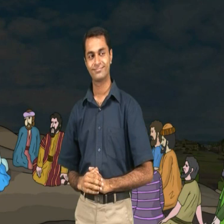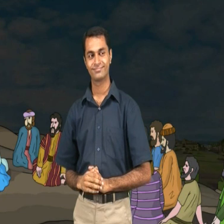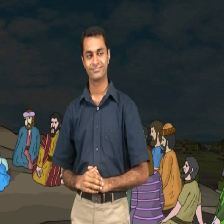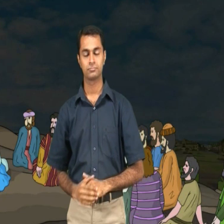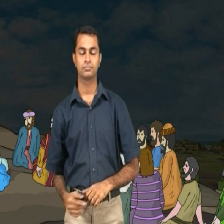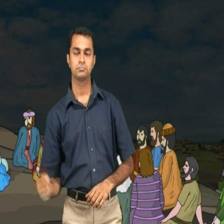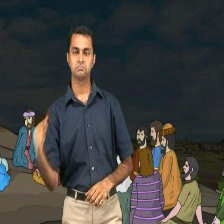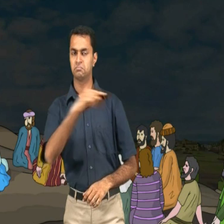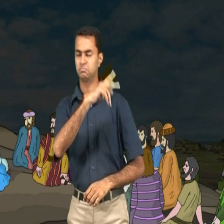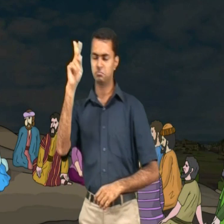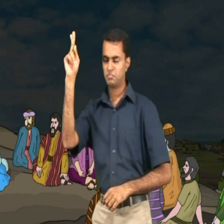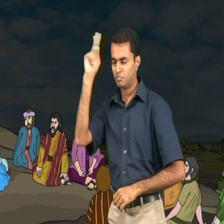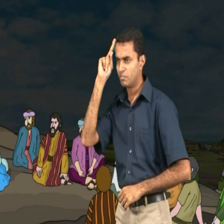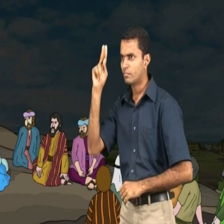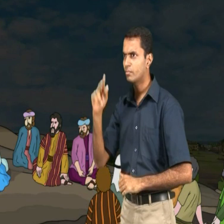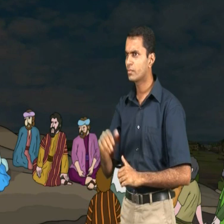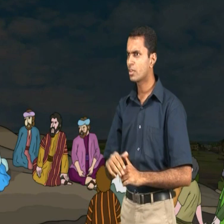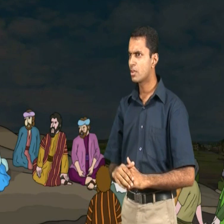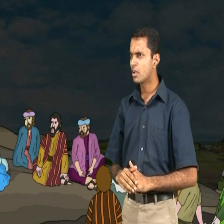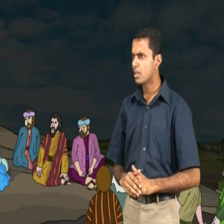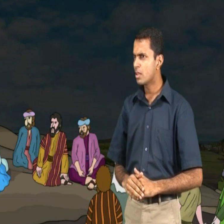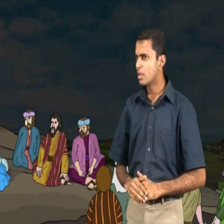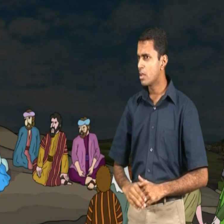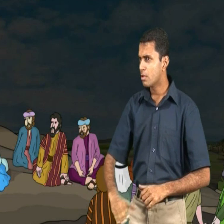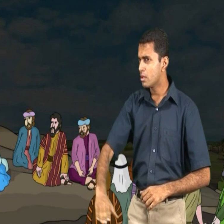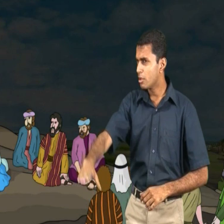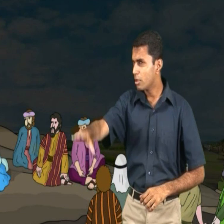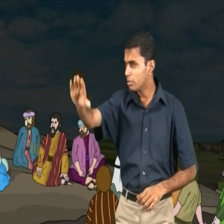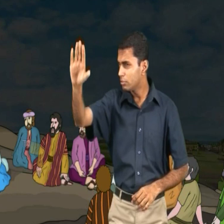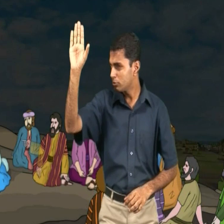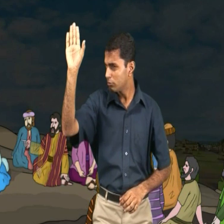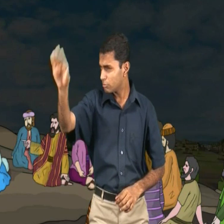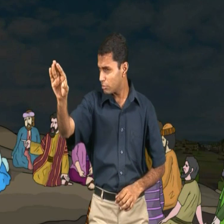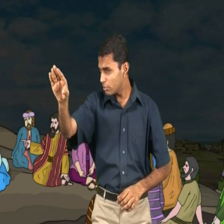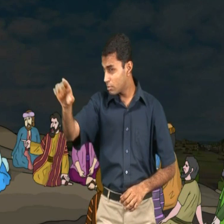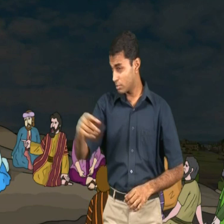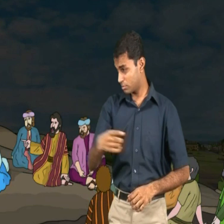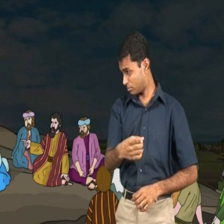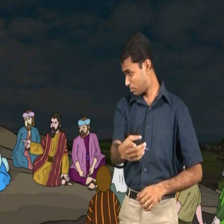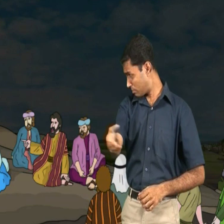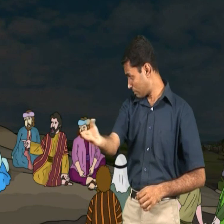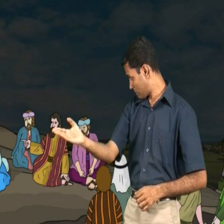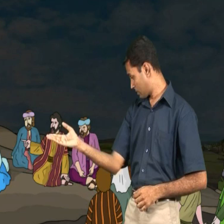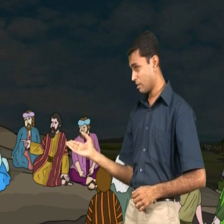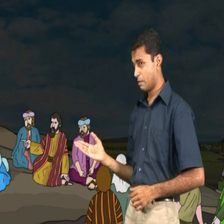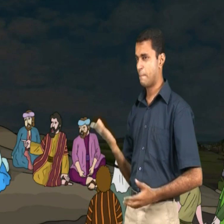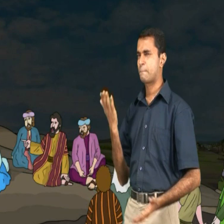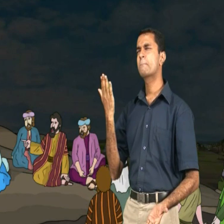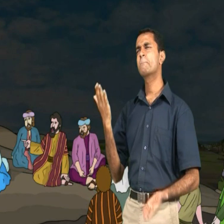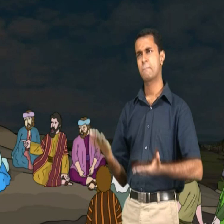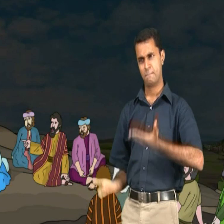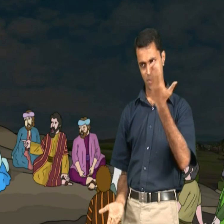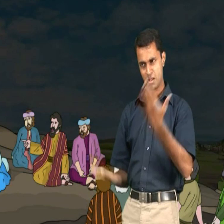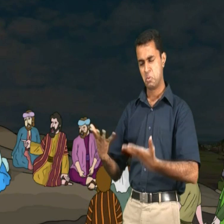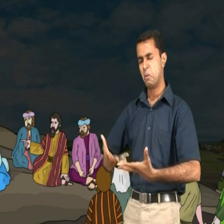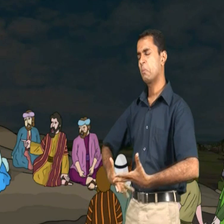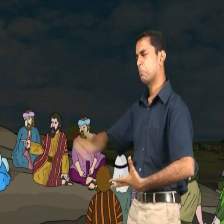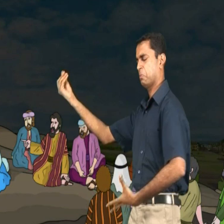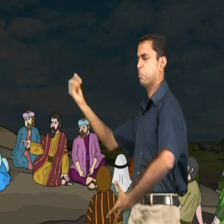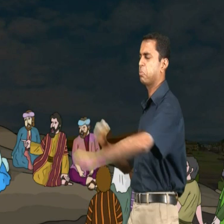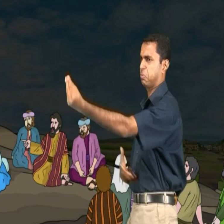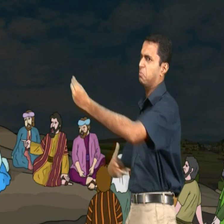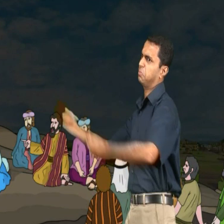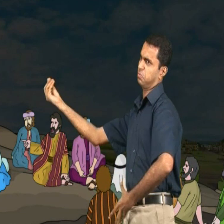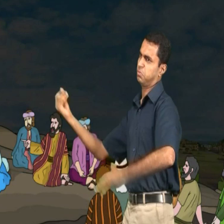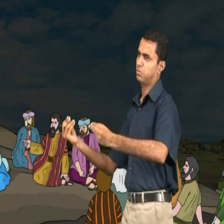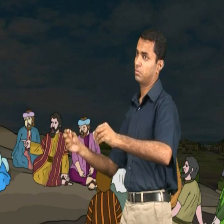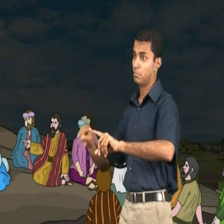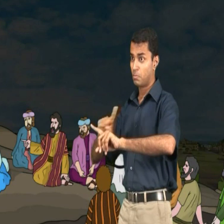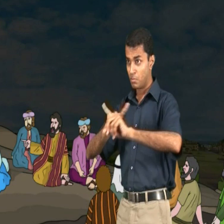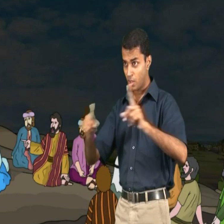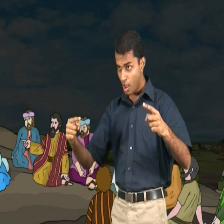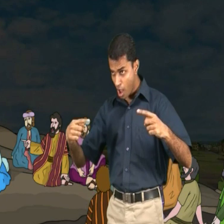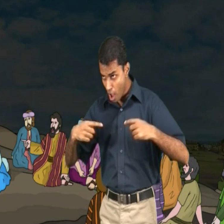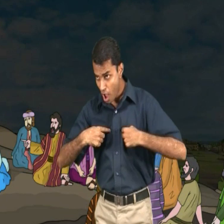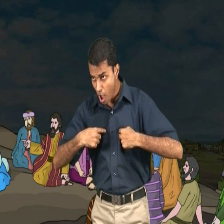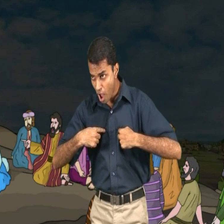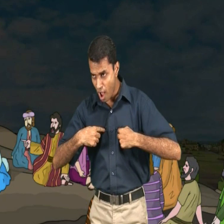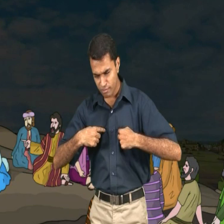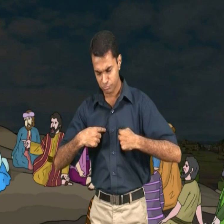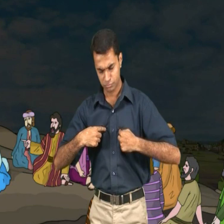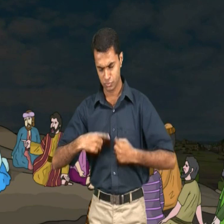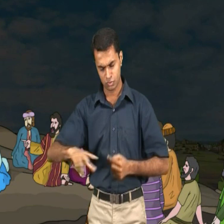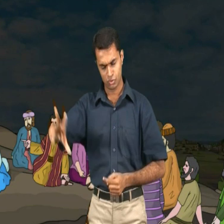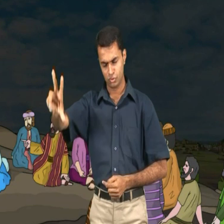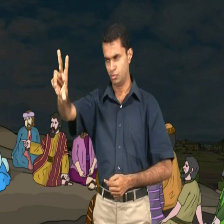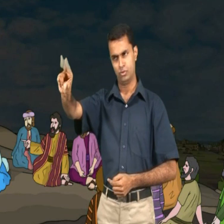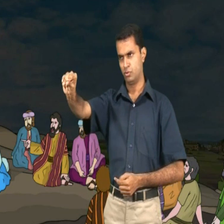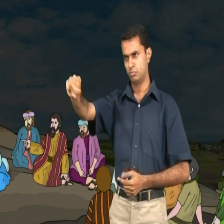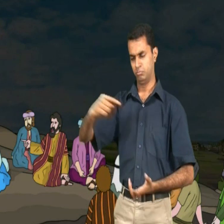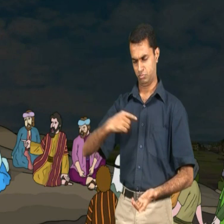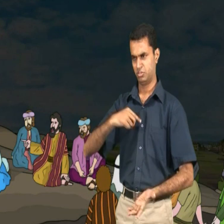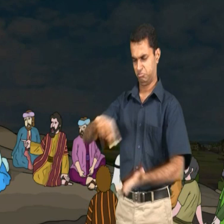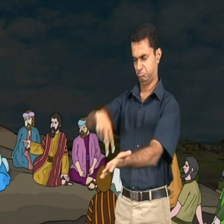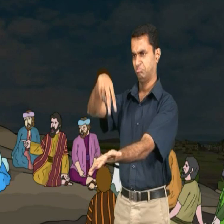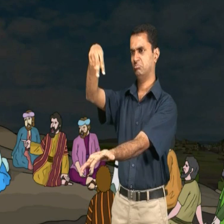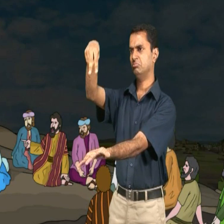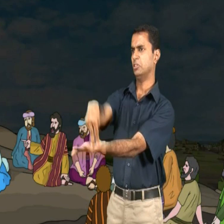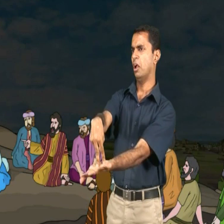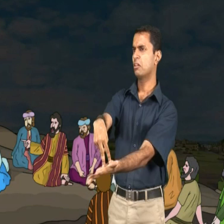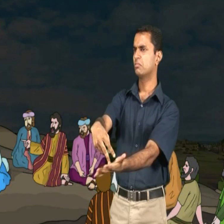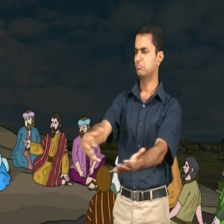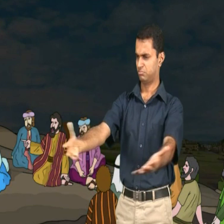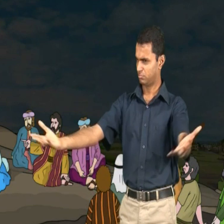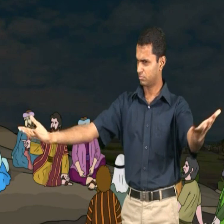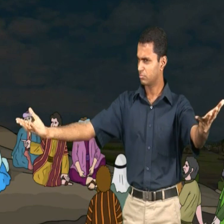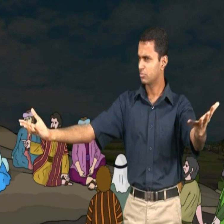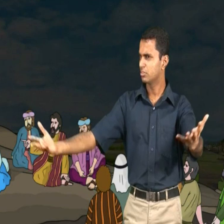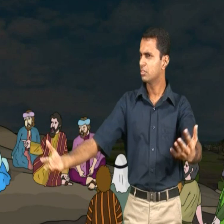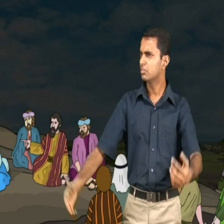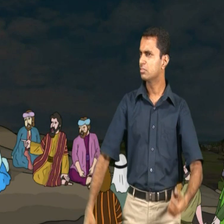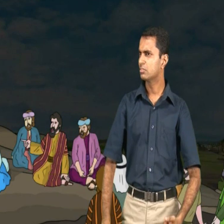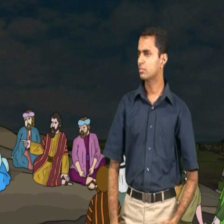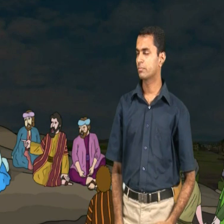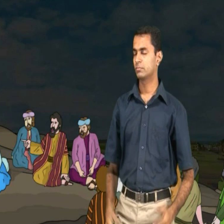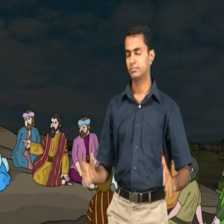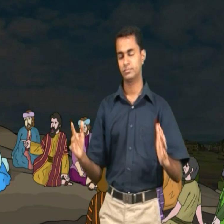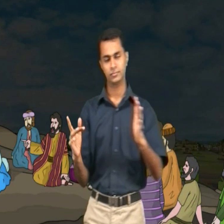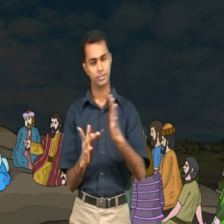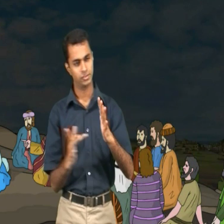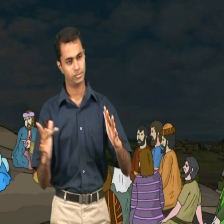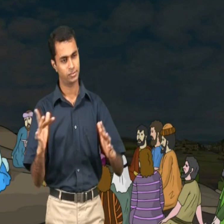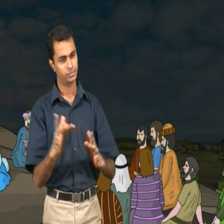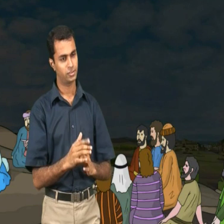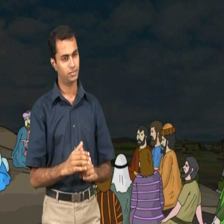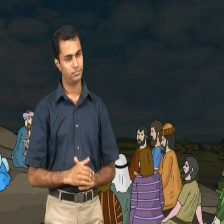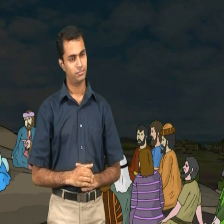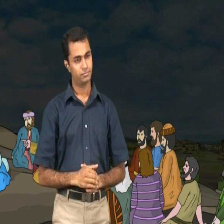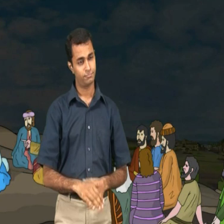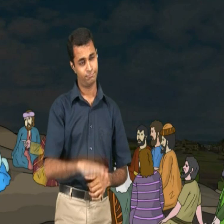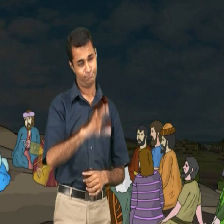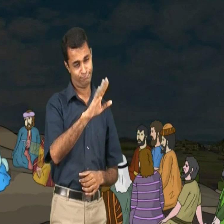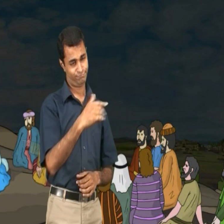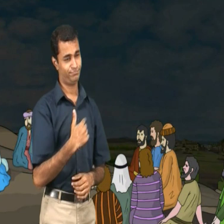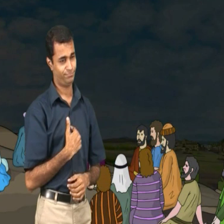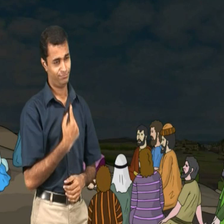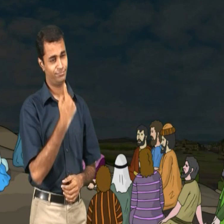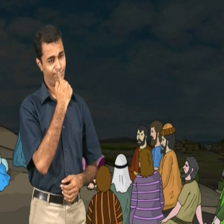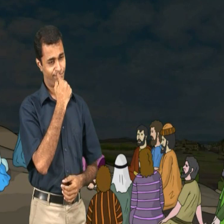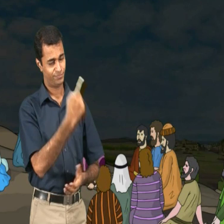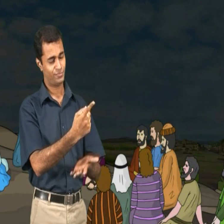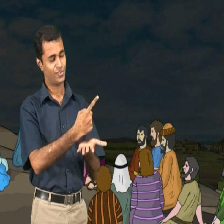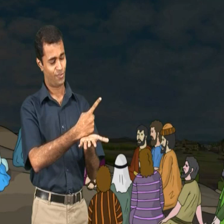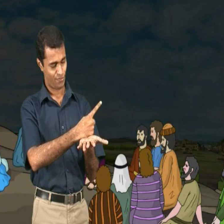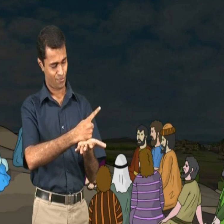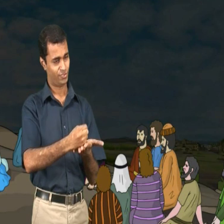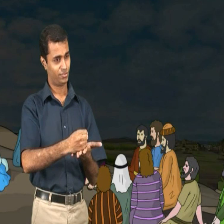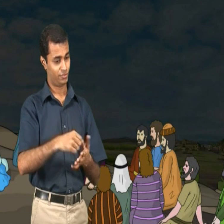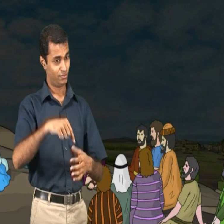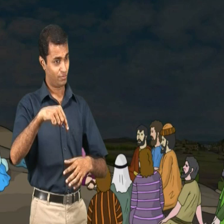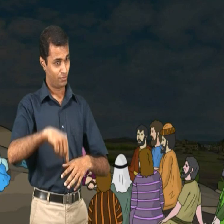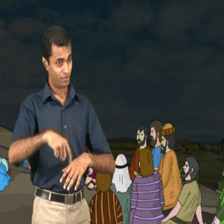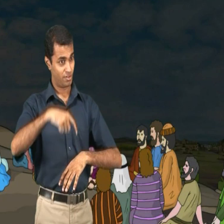Peter said to Him, “Even if all fall away on account of You, I never will.”